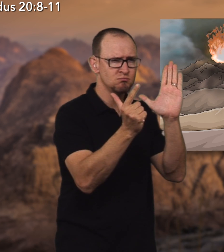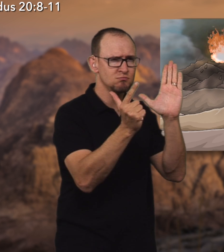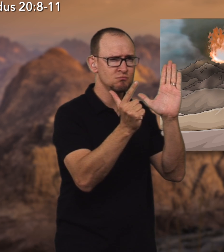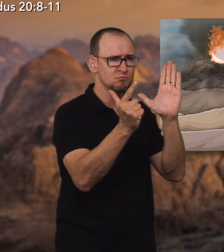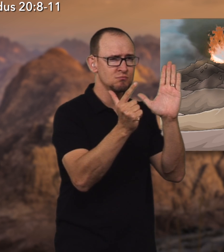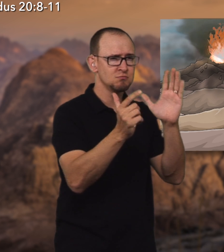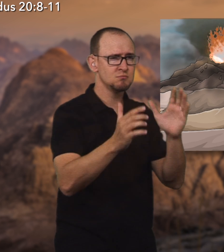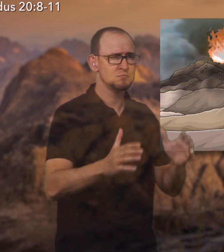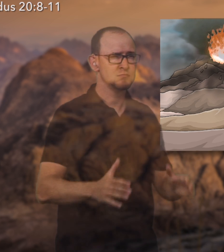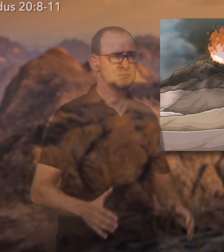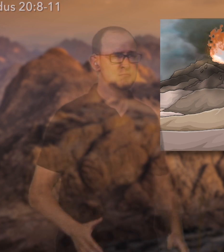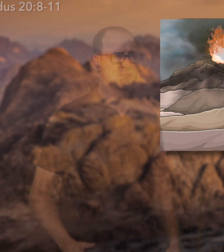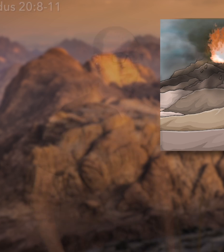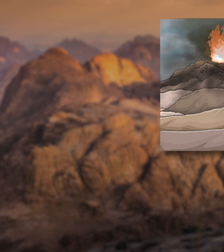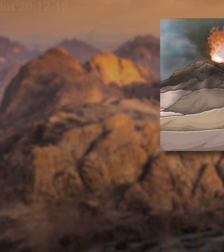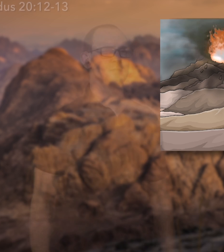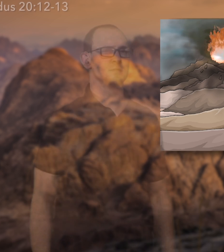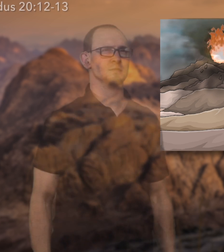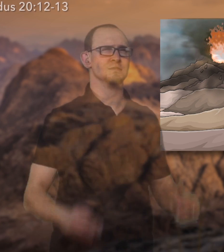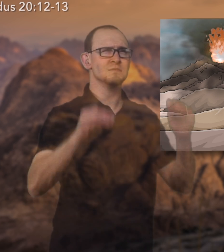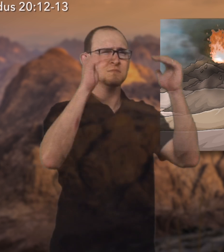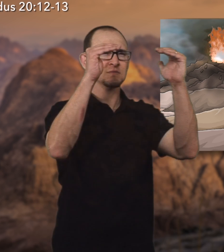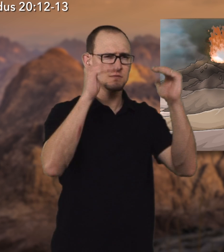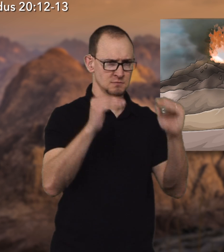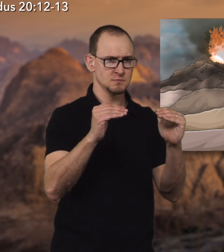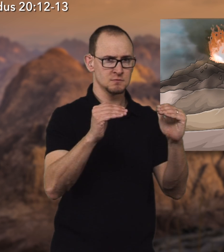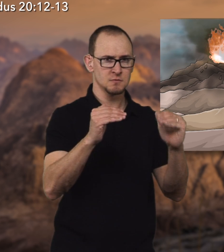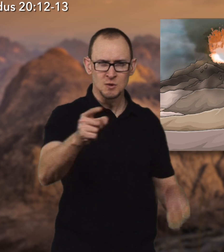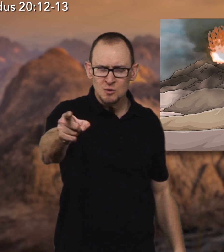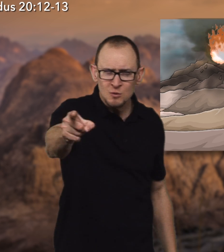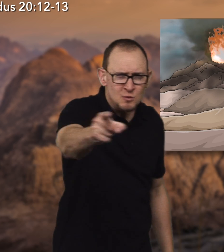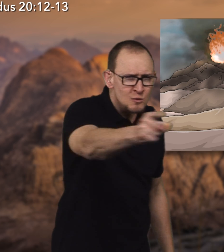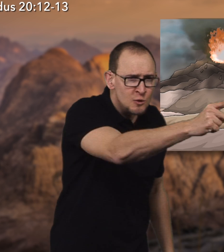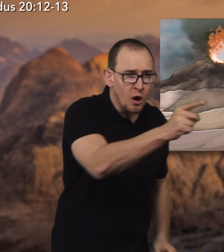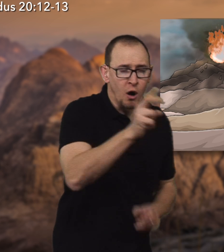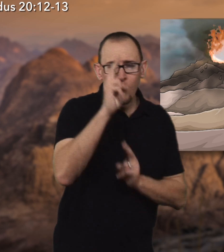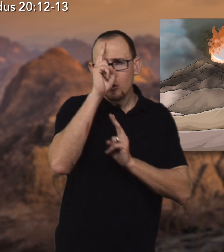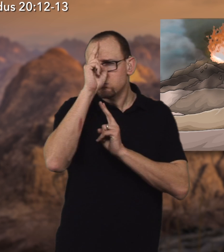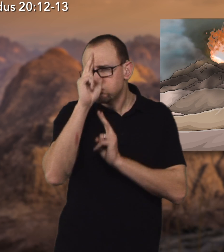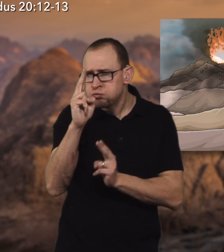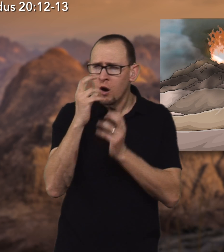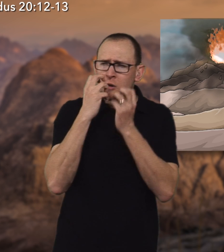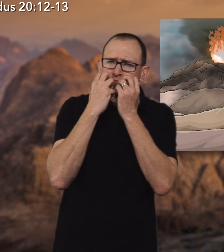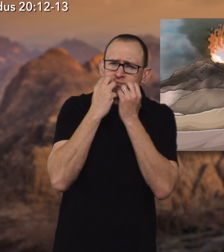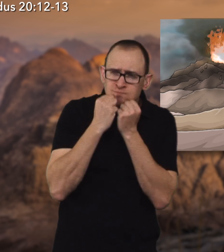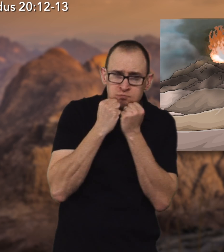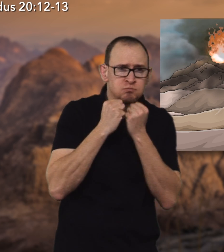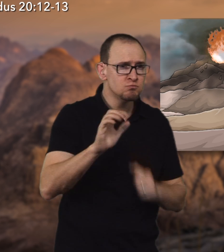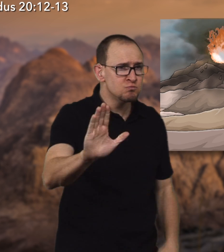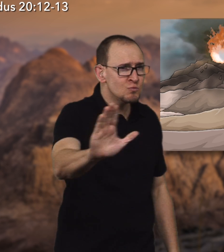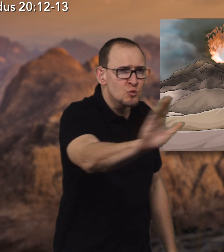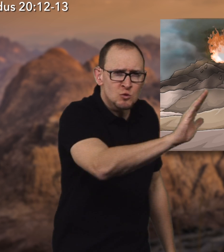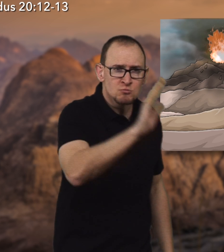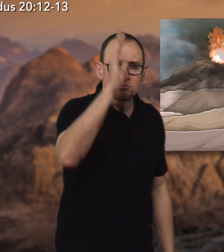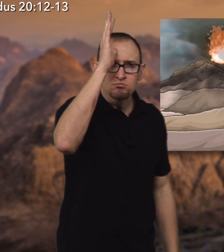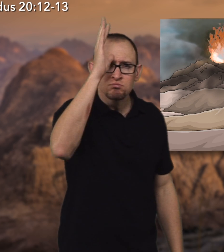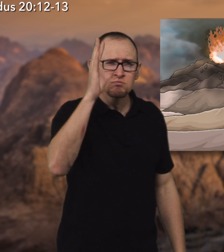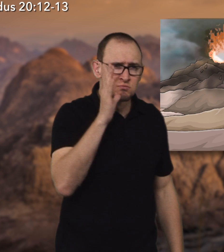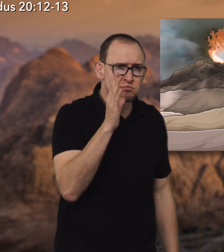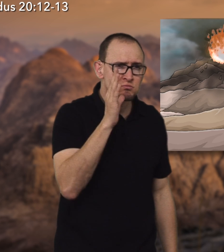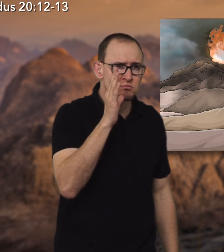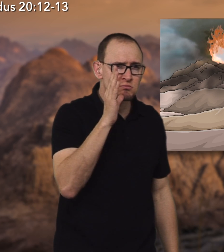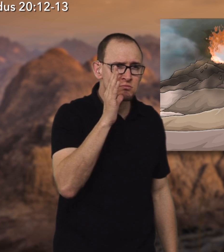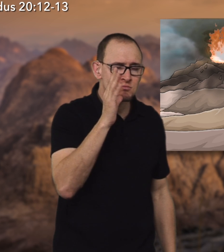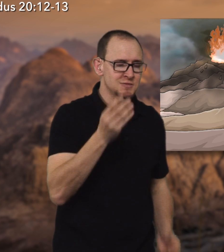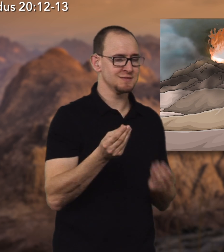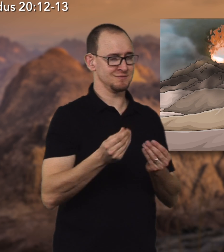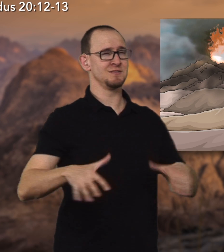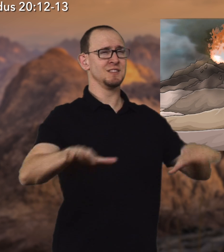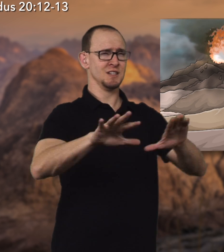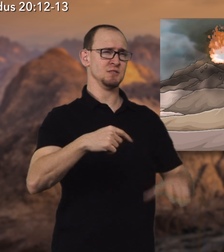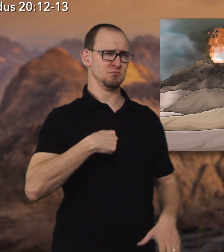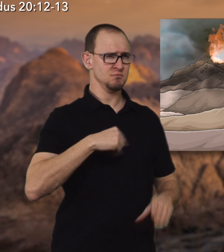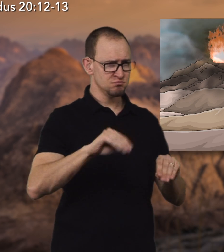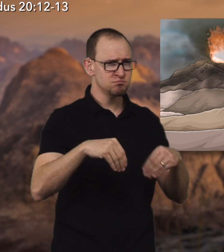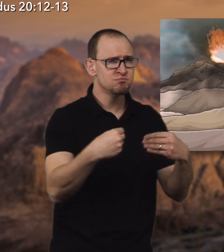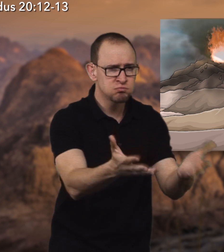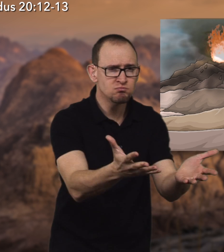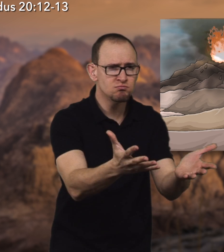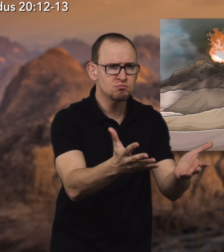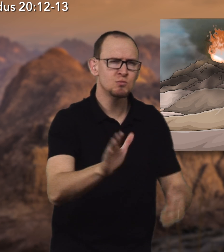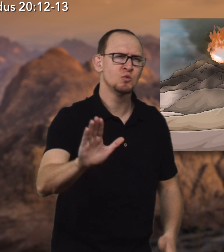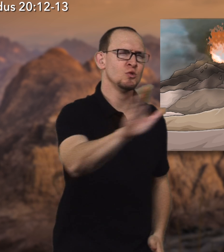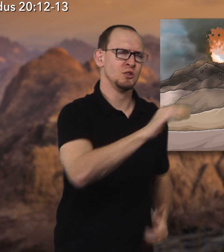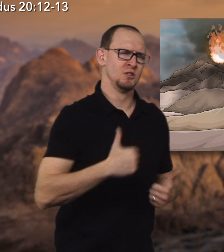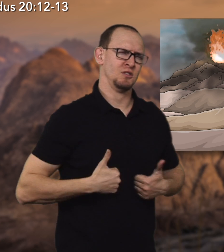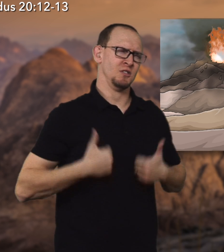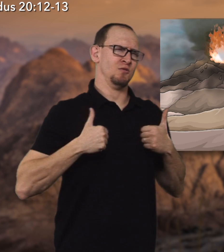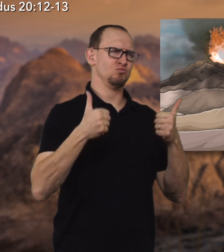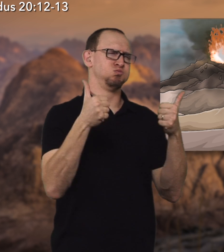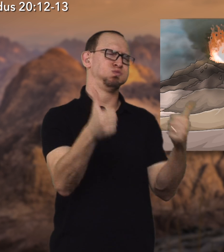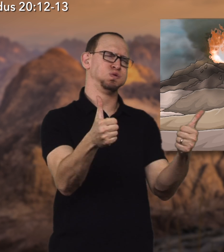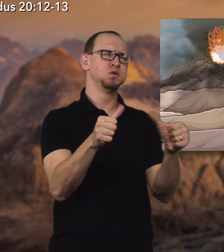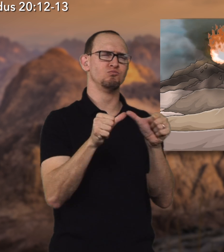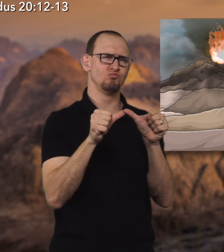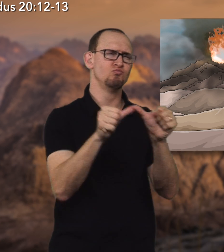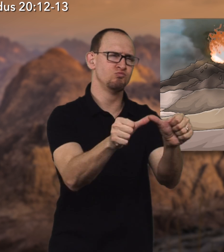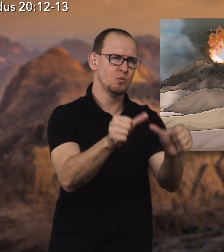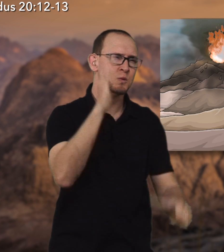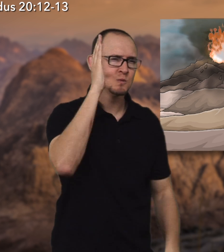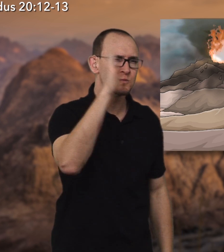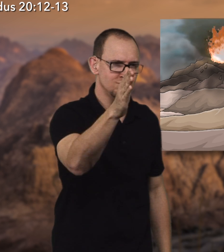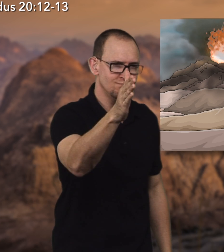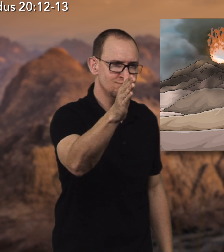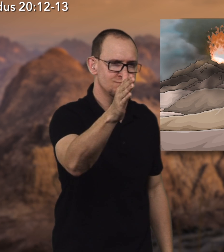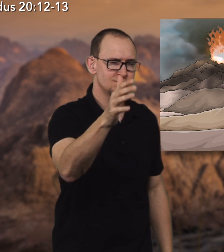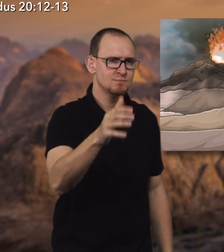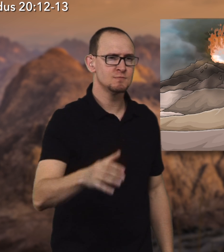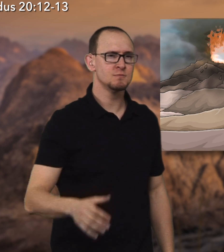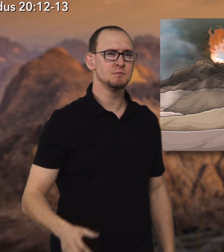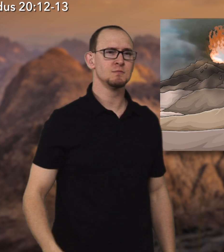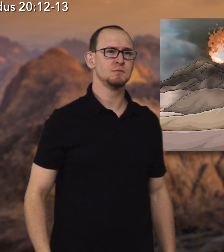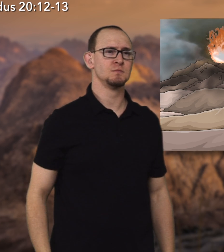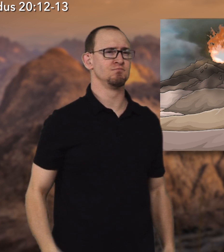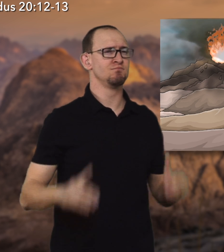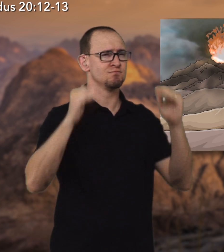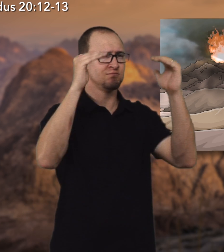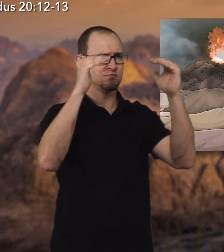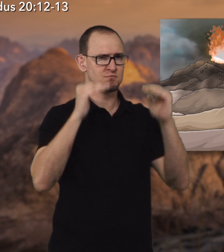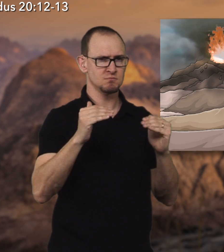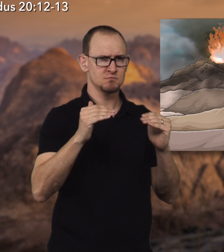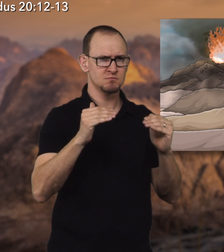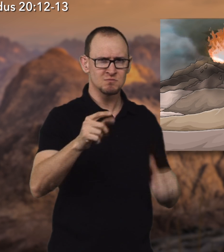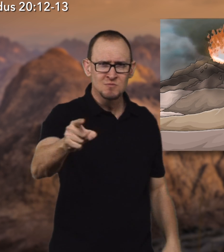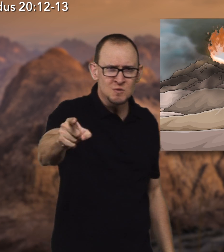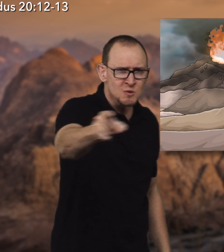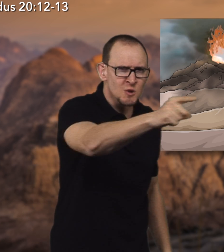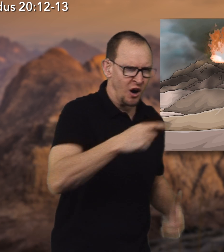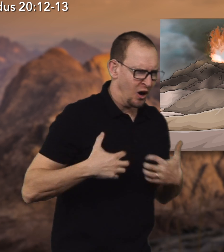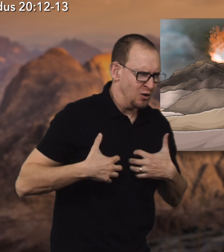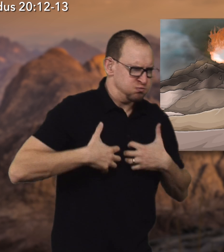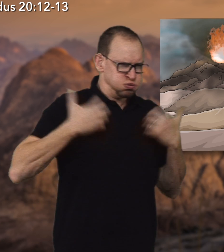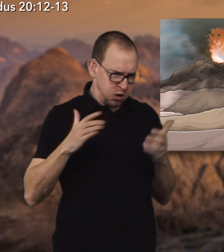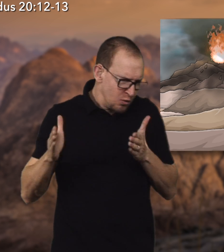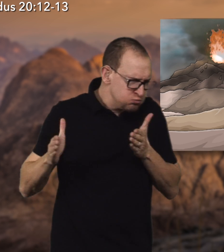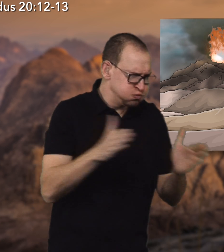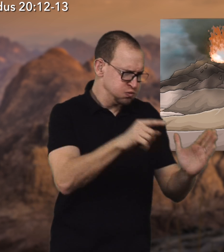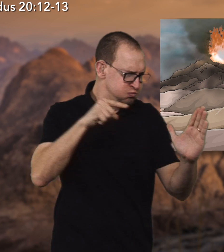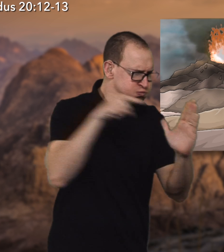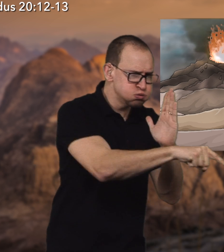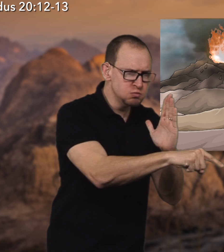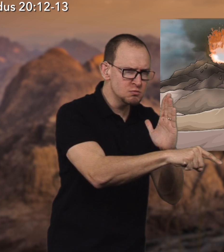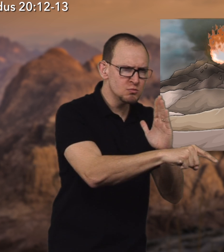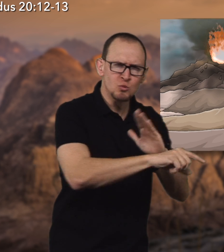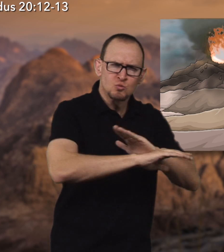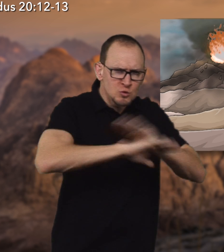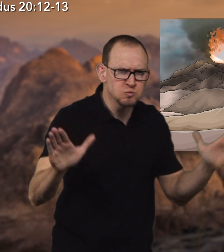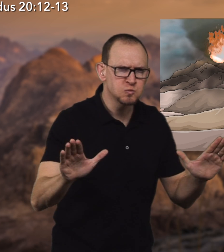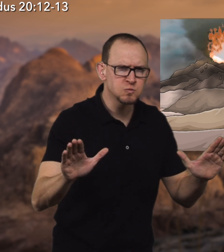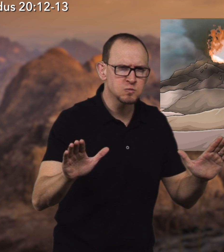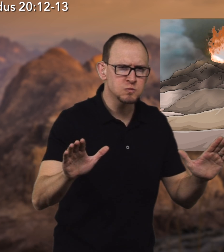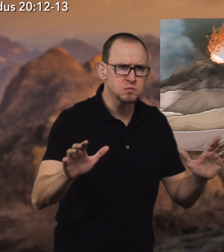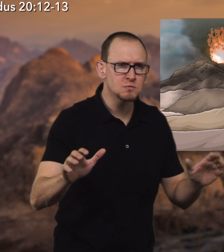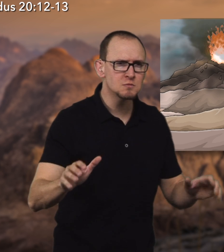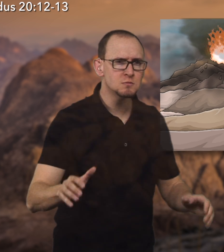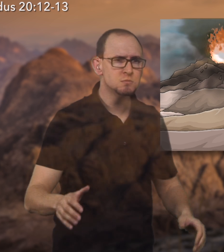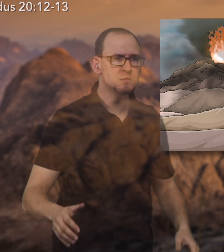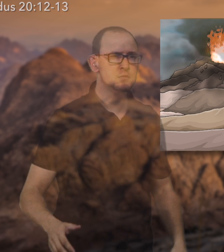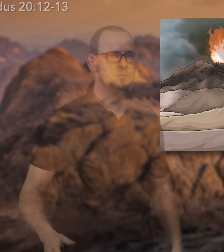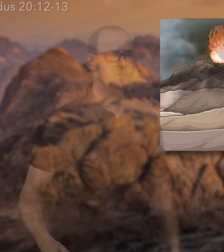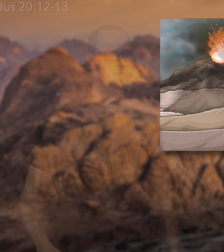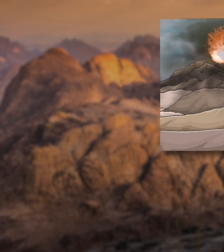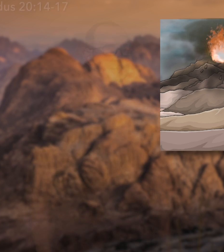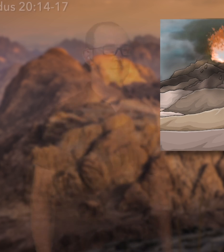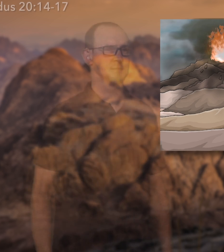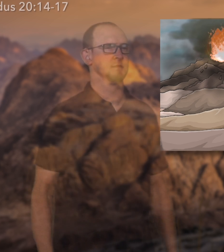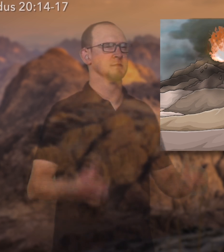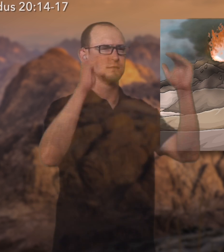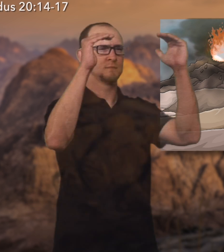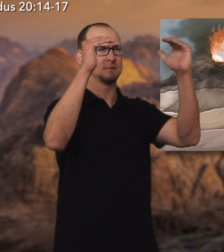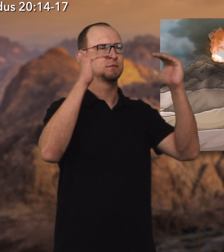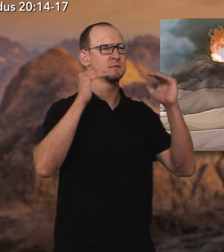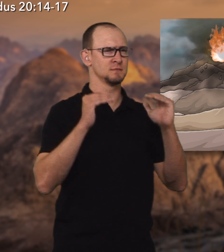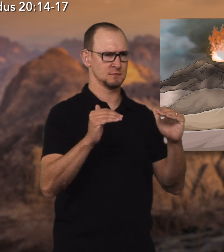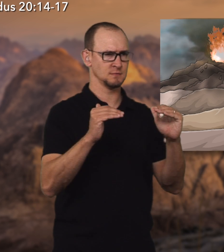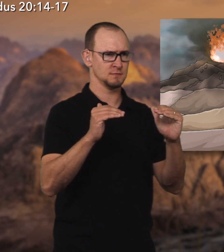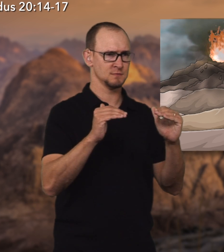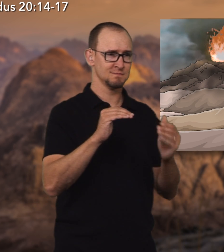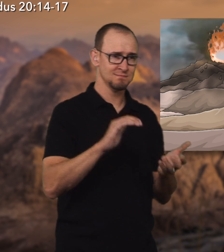Honor your father and mother, so that your days may be long in the land that the LORD your God is giving you. You shall not murder.